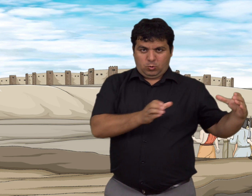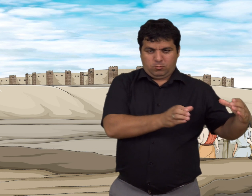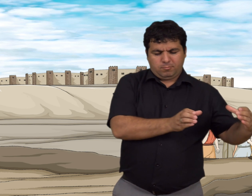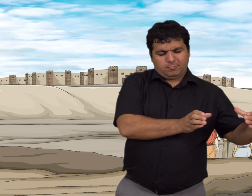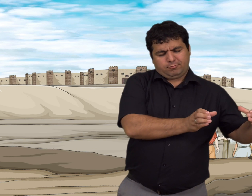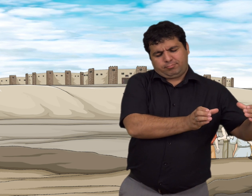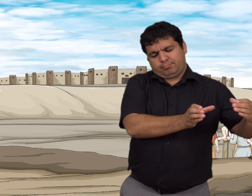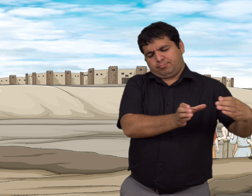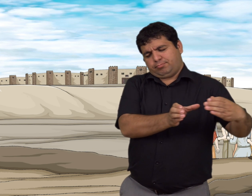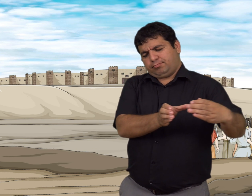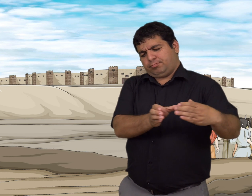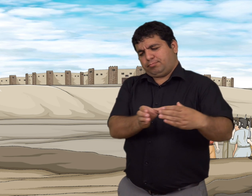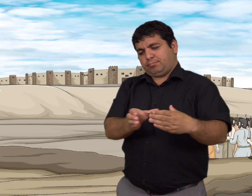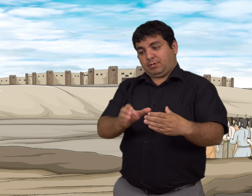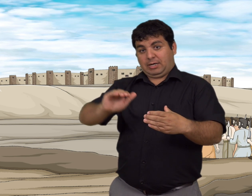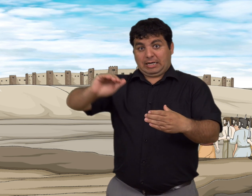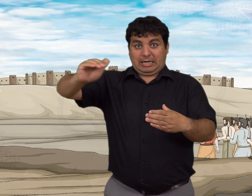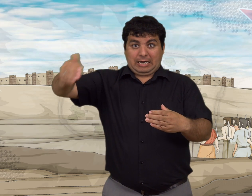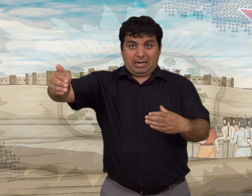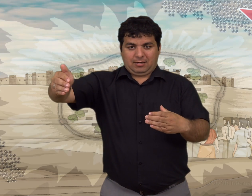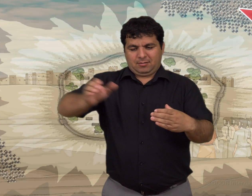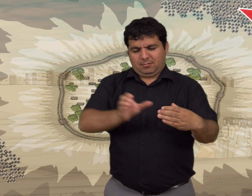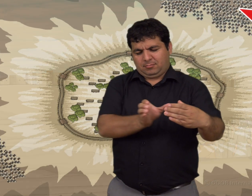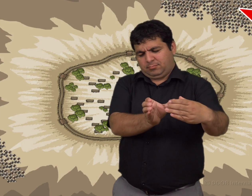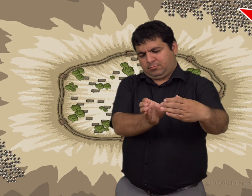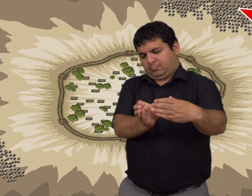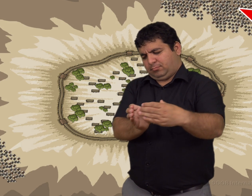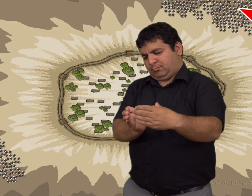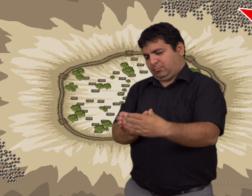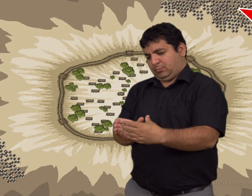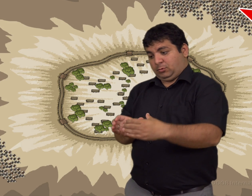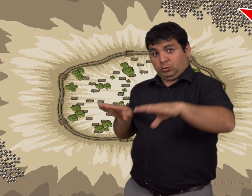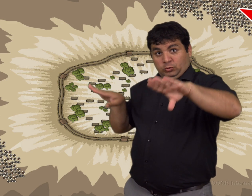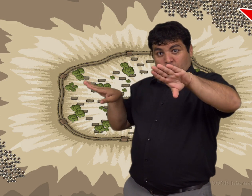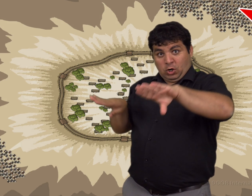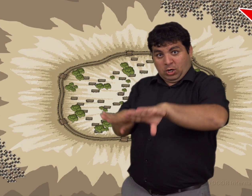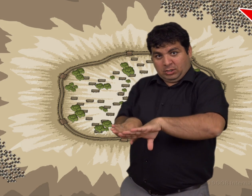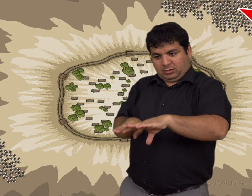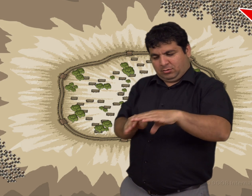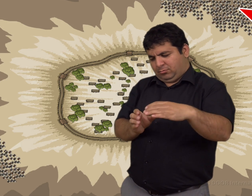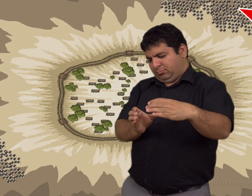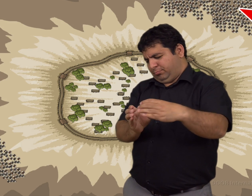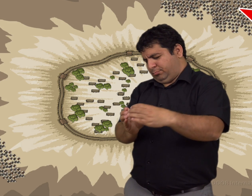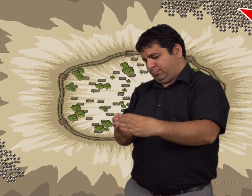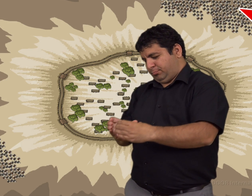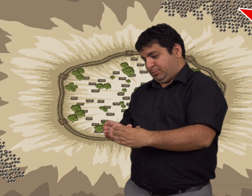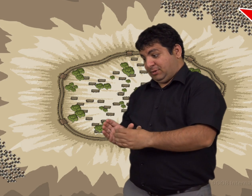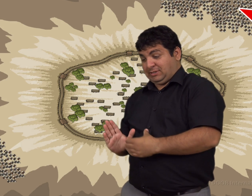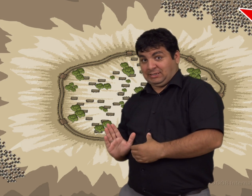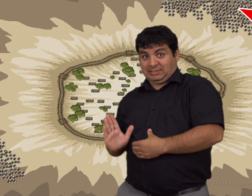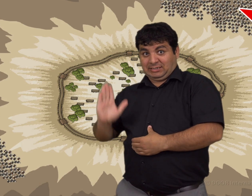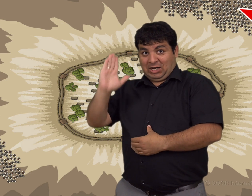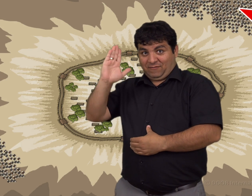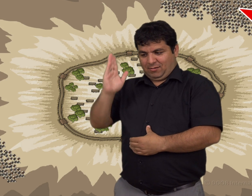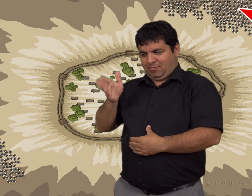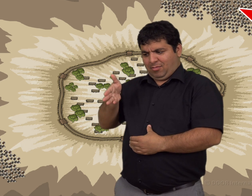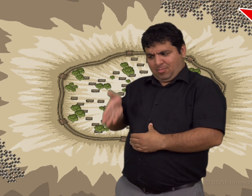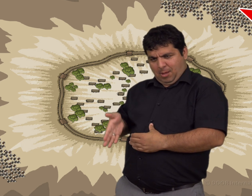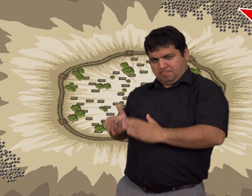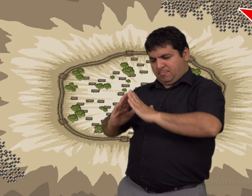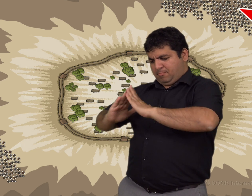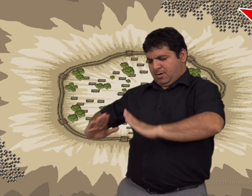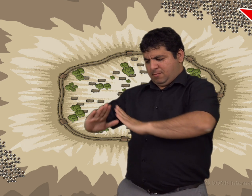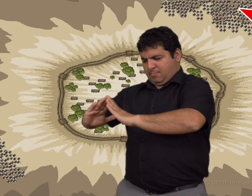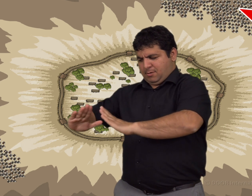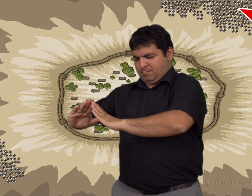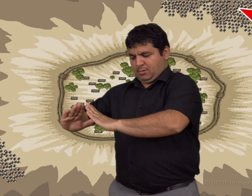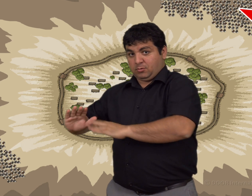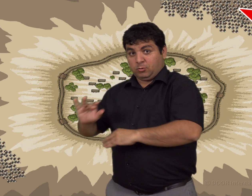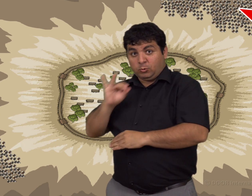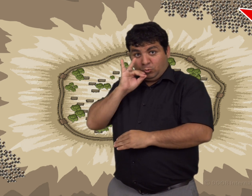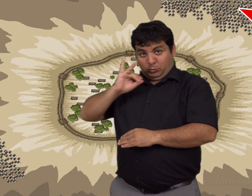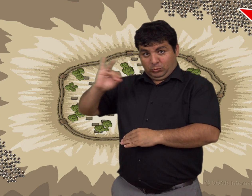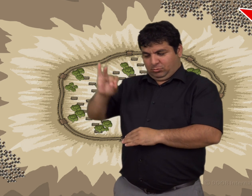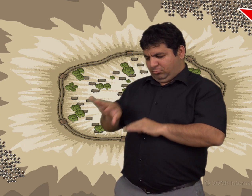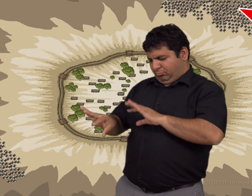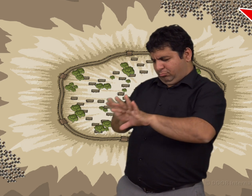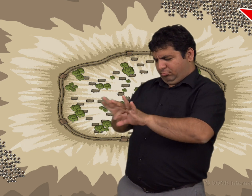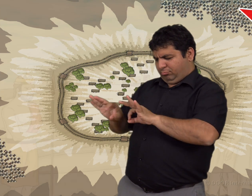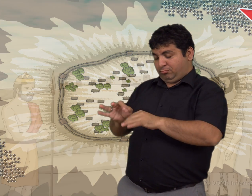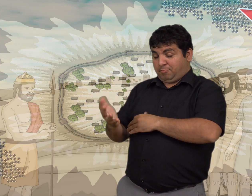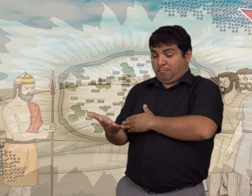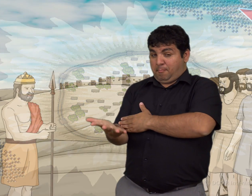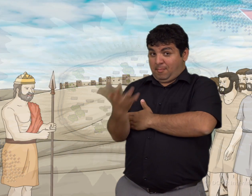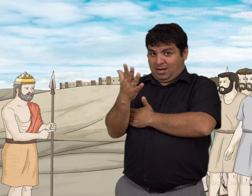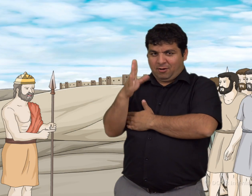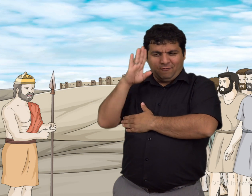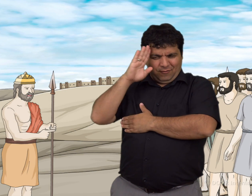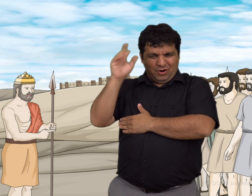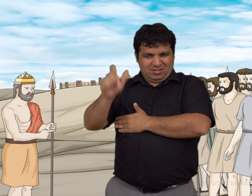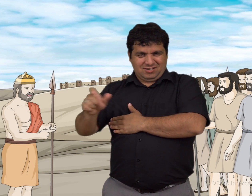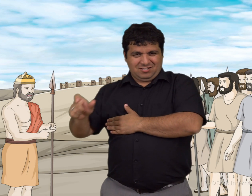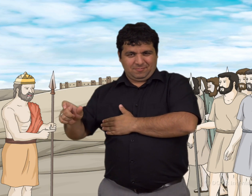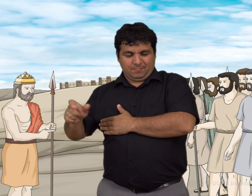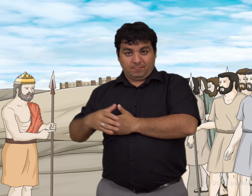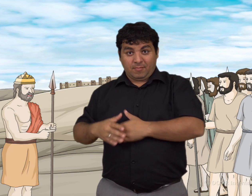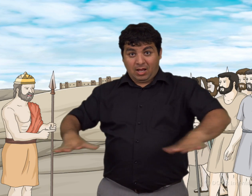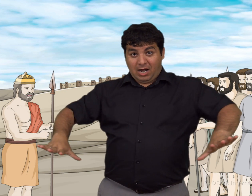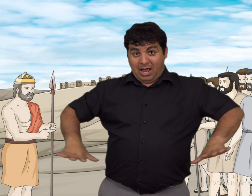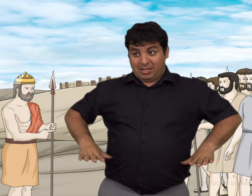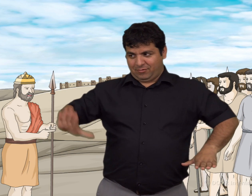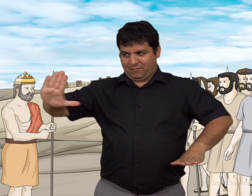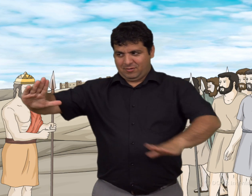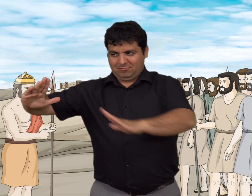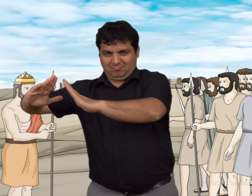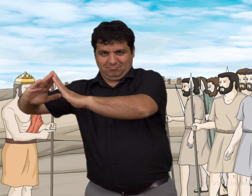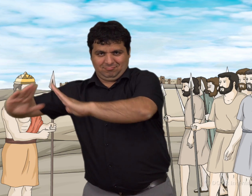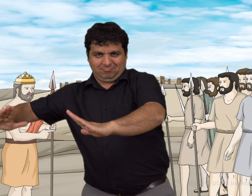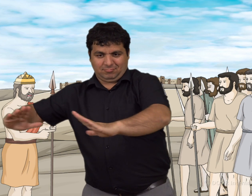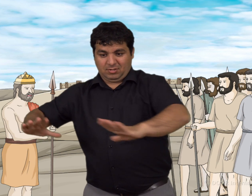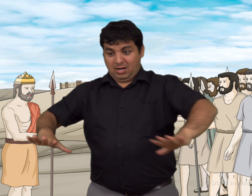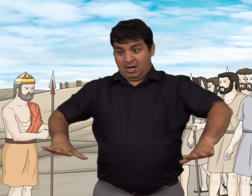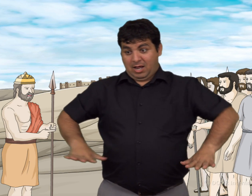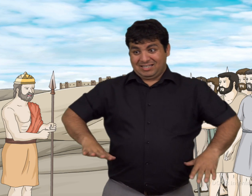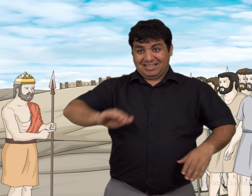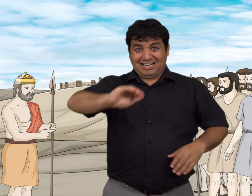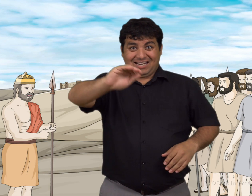They arrived in front of Ai and camped to the north of it, with the valley between them and the city.